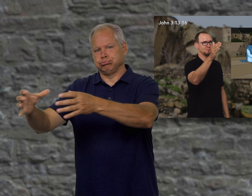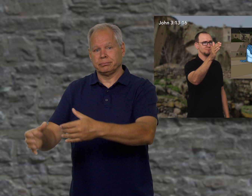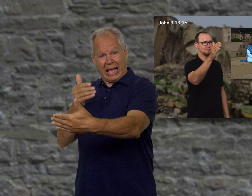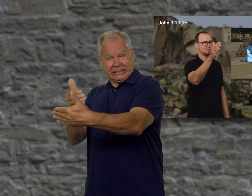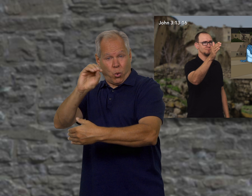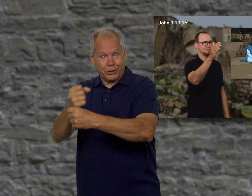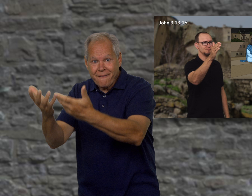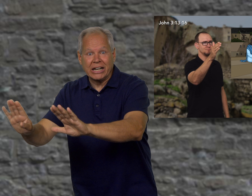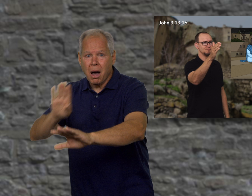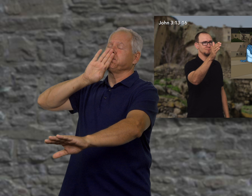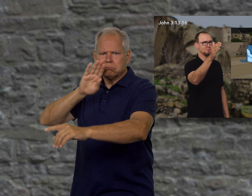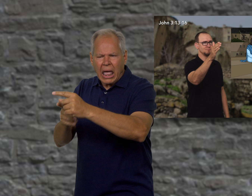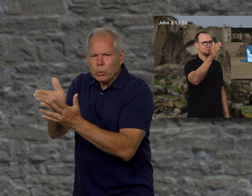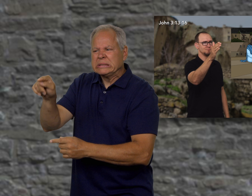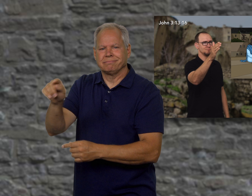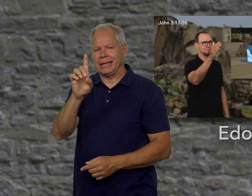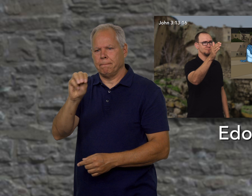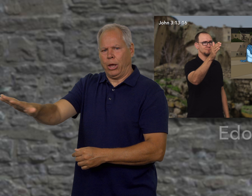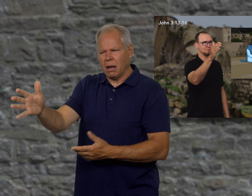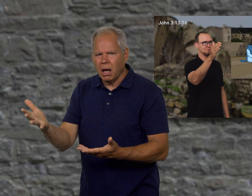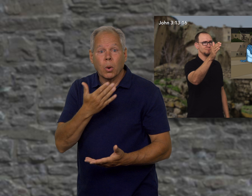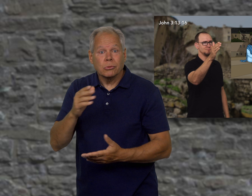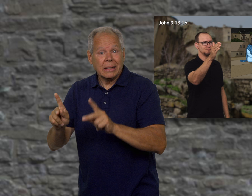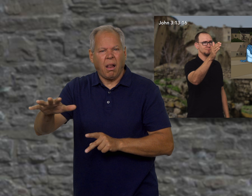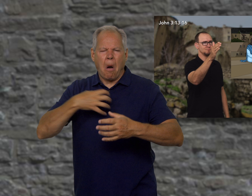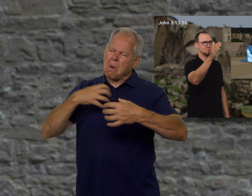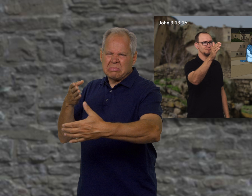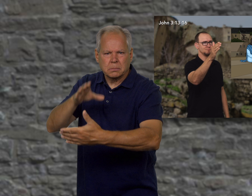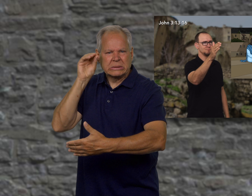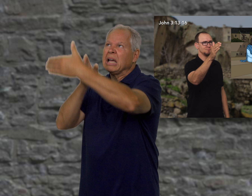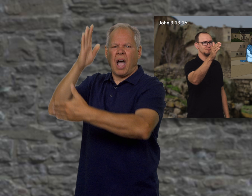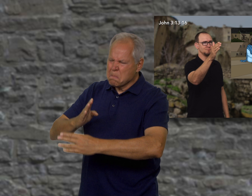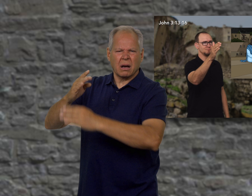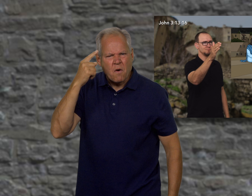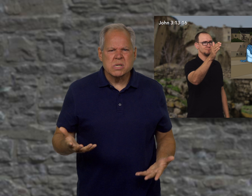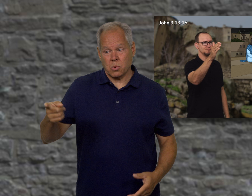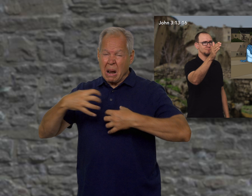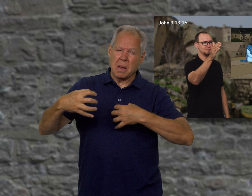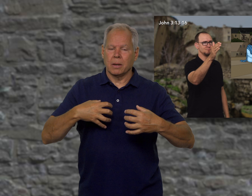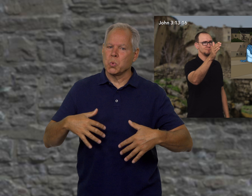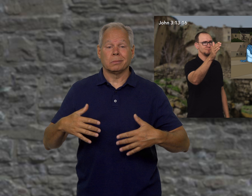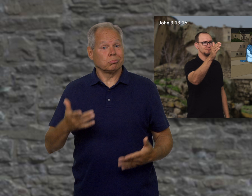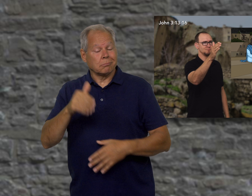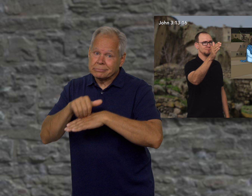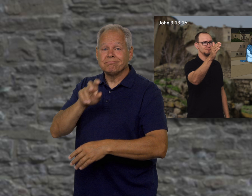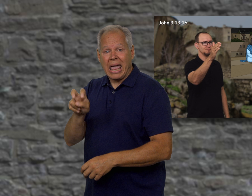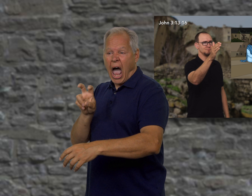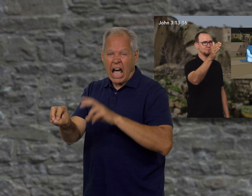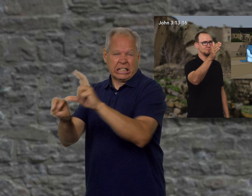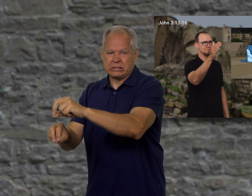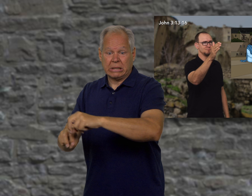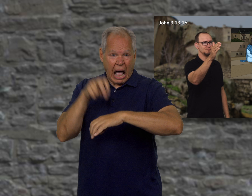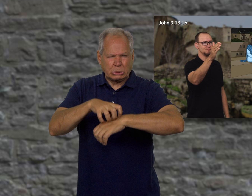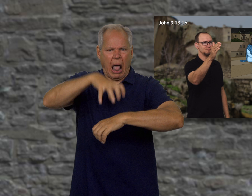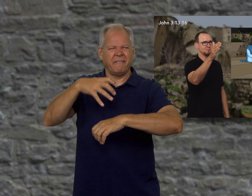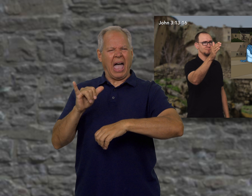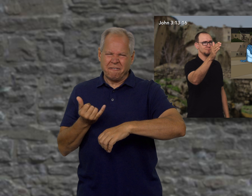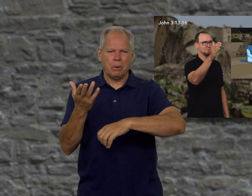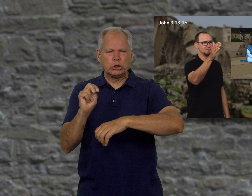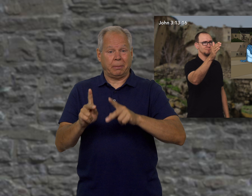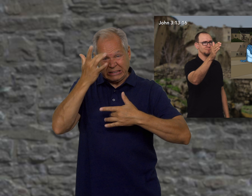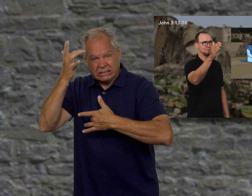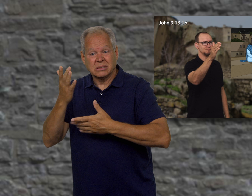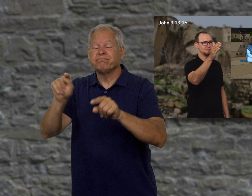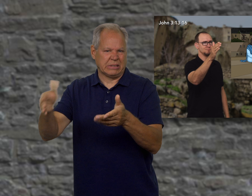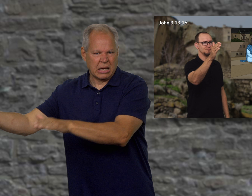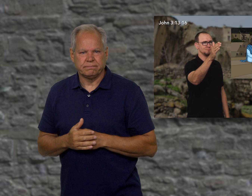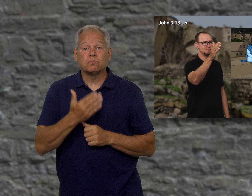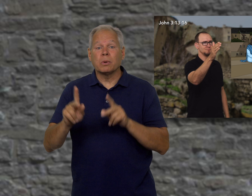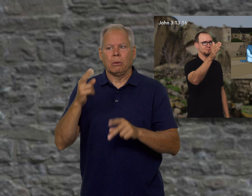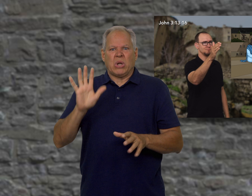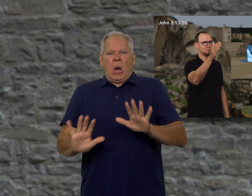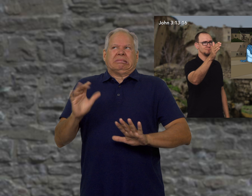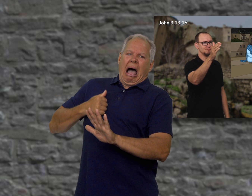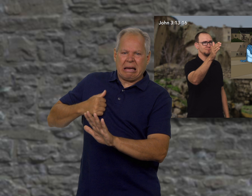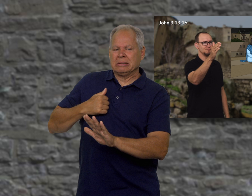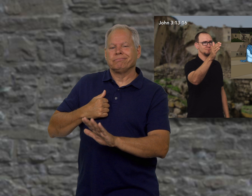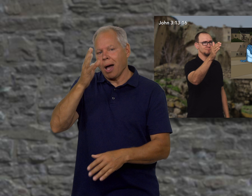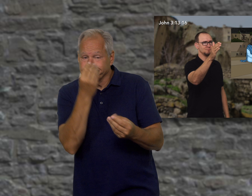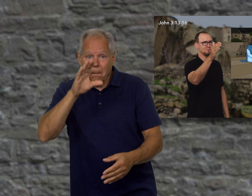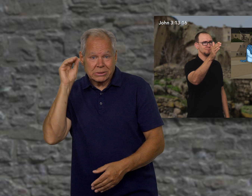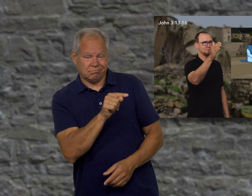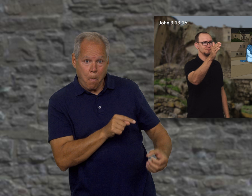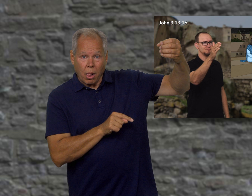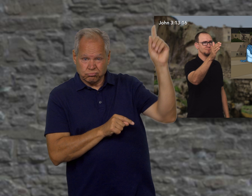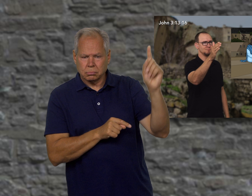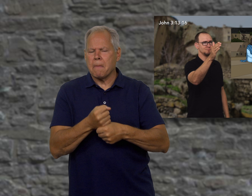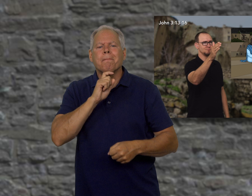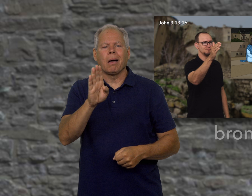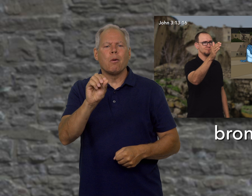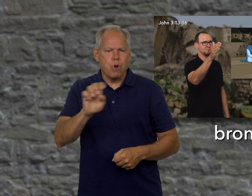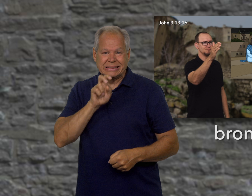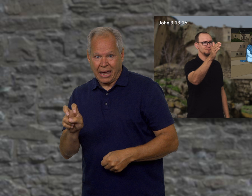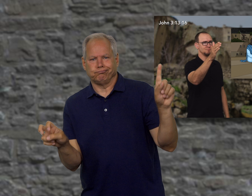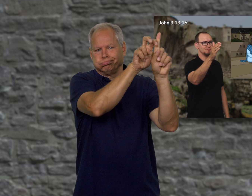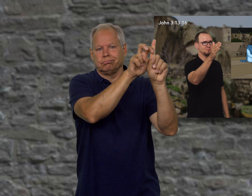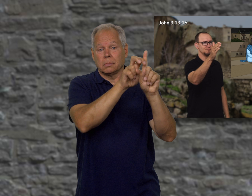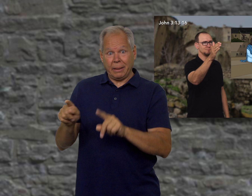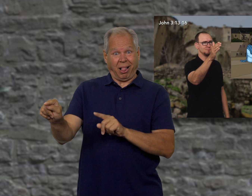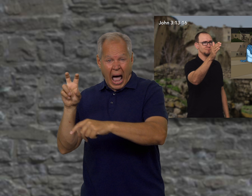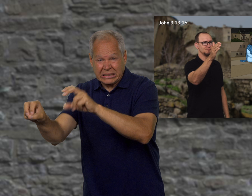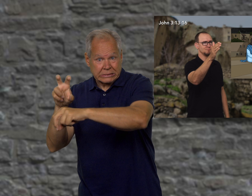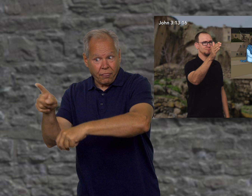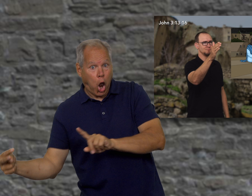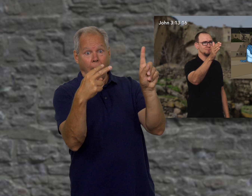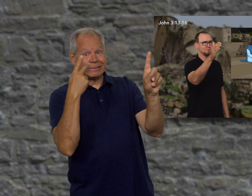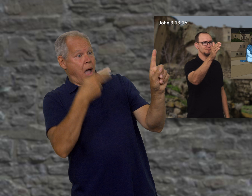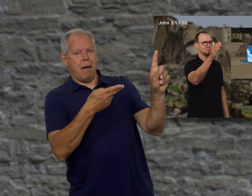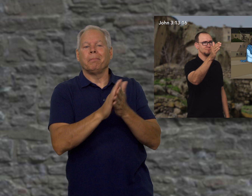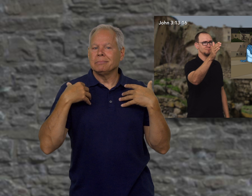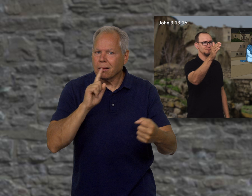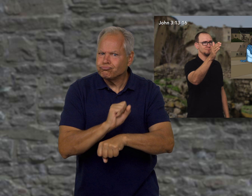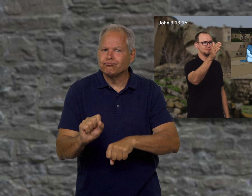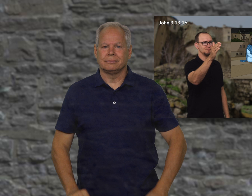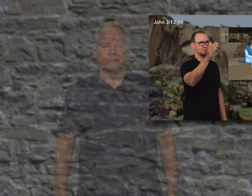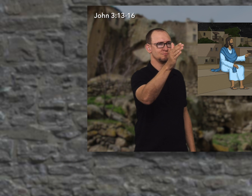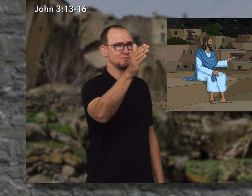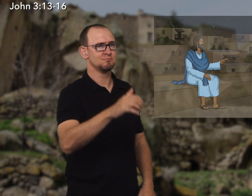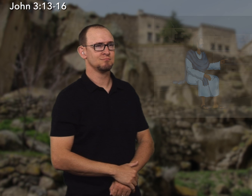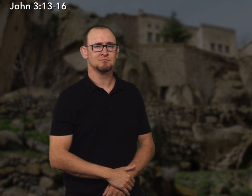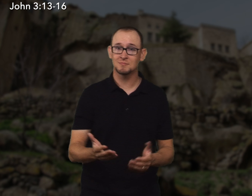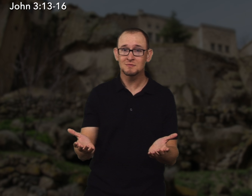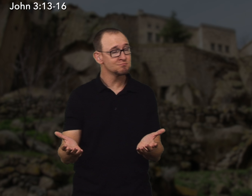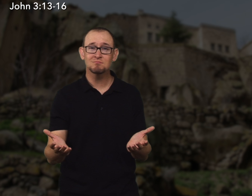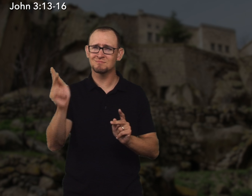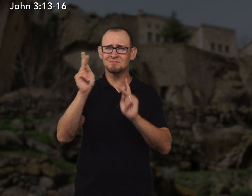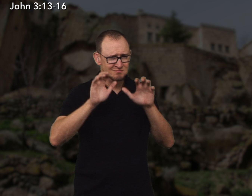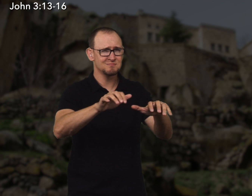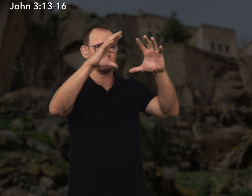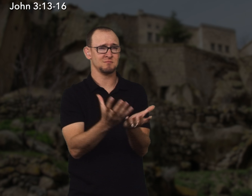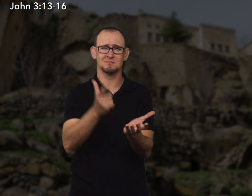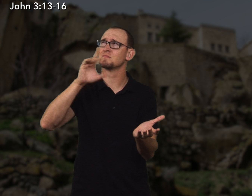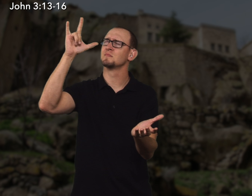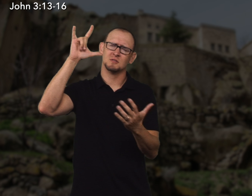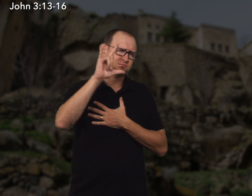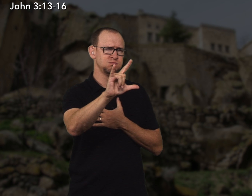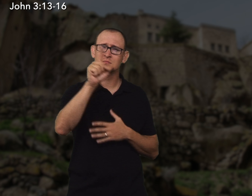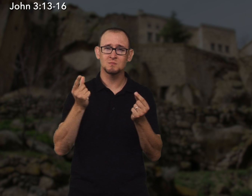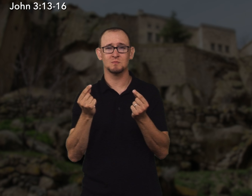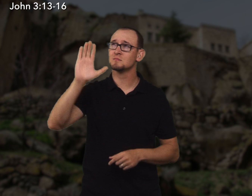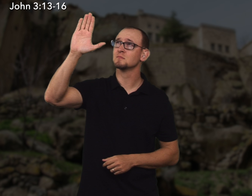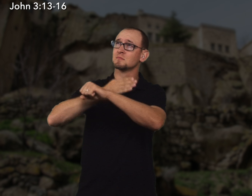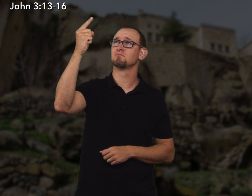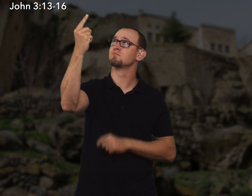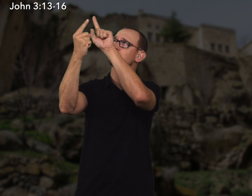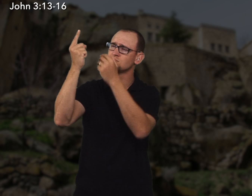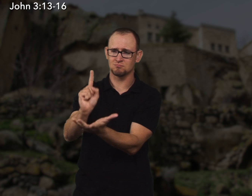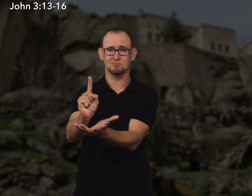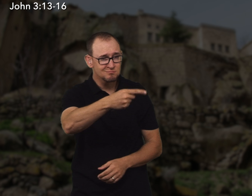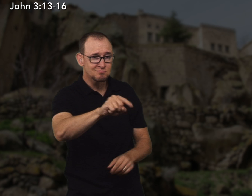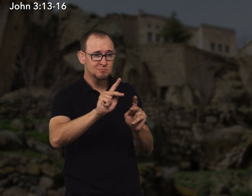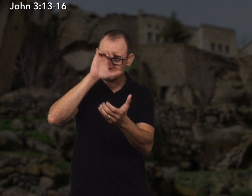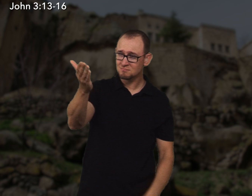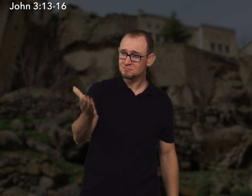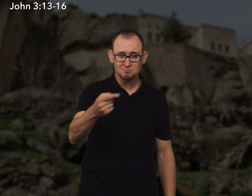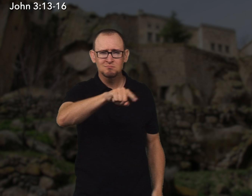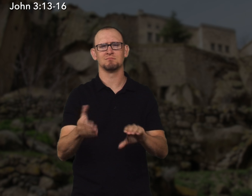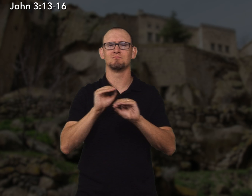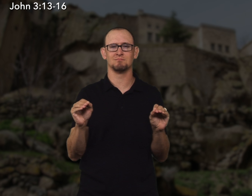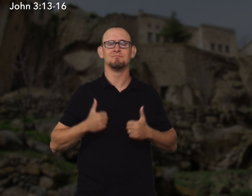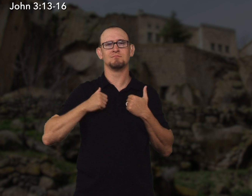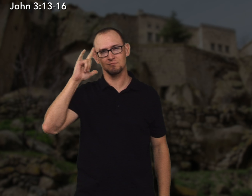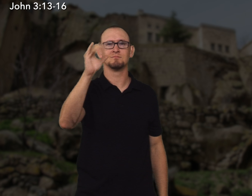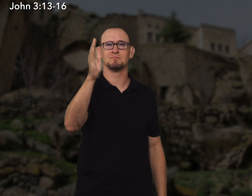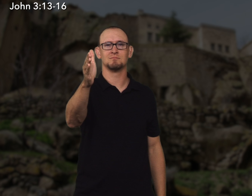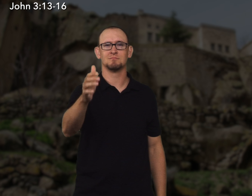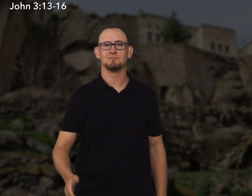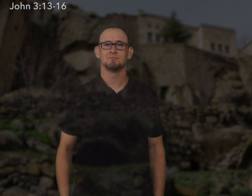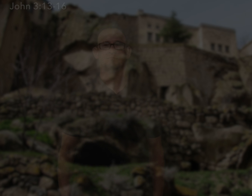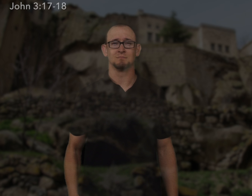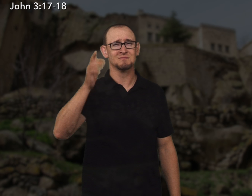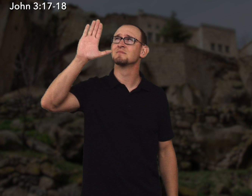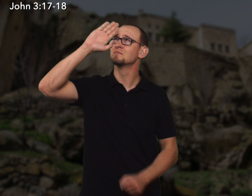For God so loved the world that He gave His one and only Son, that everyone who believes in Him shall not perish but have eternal life.